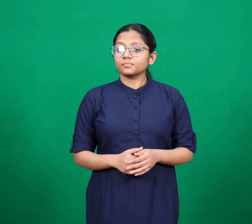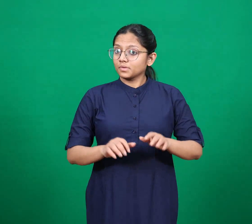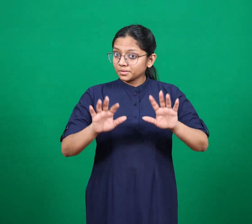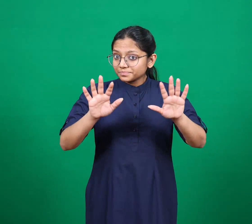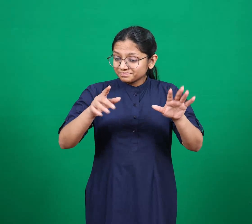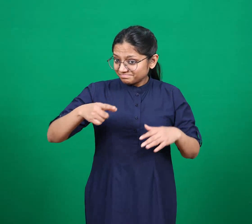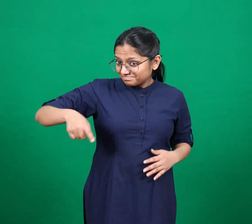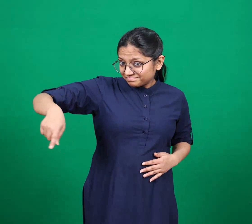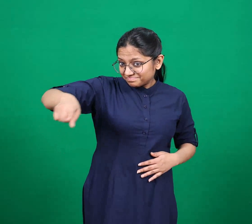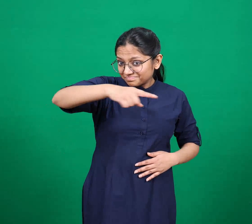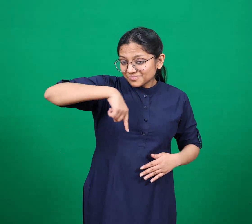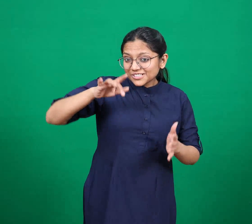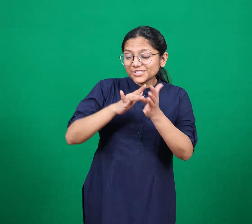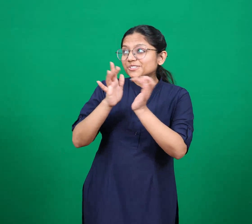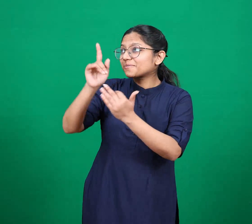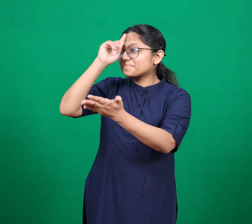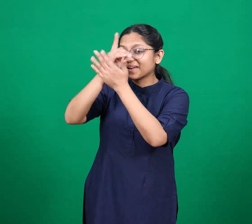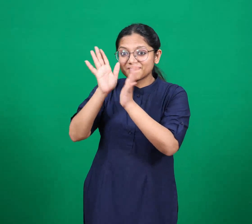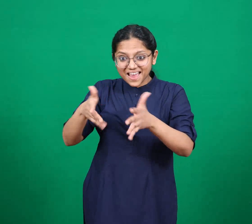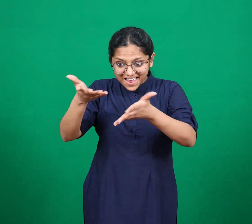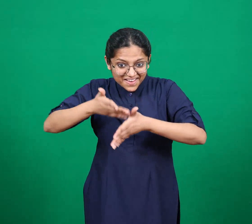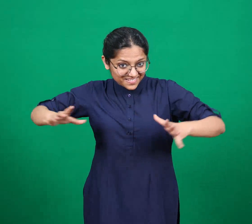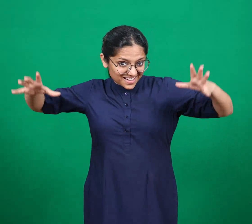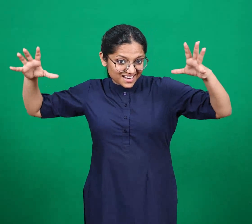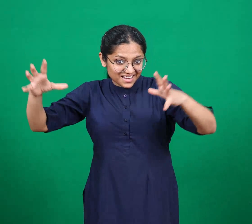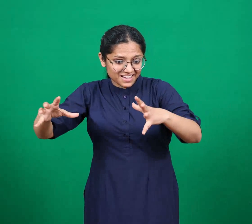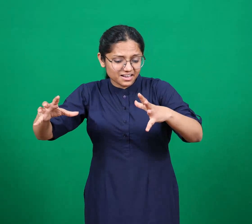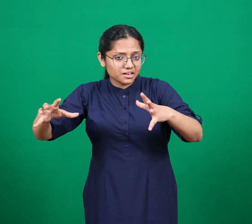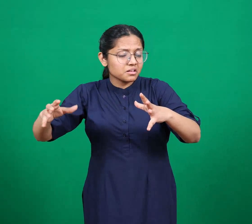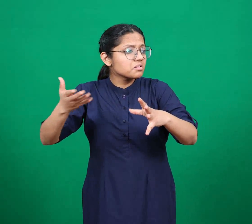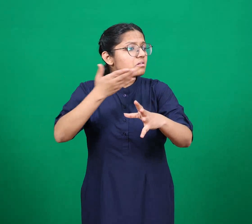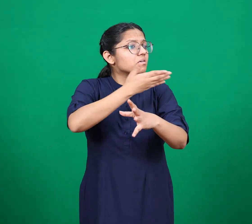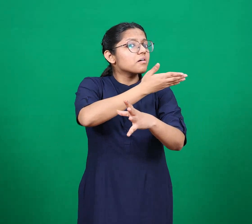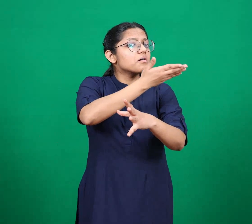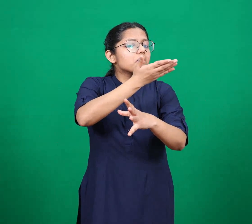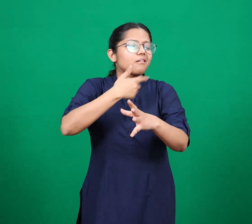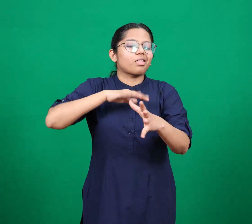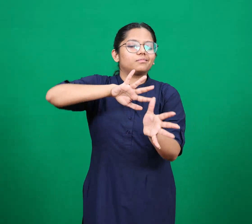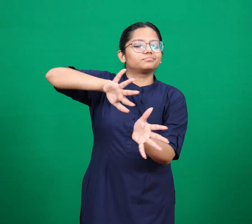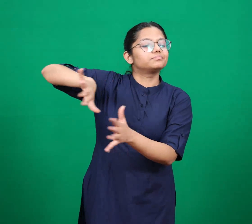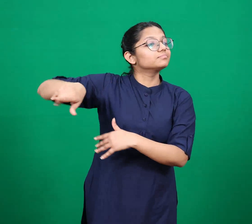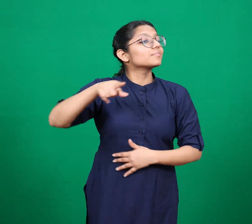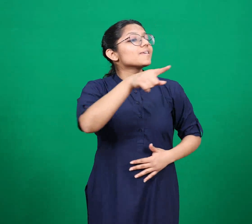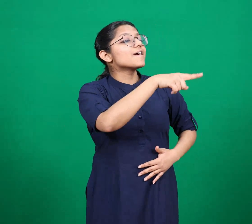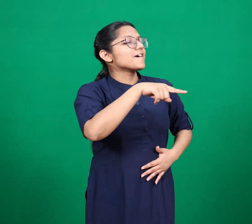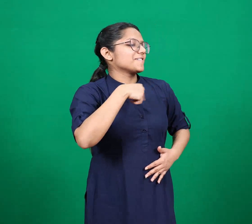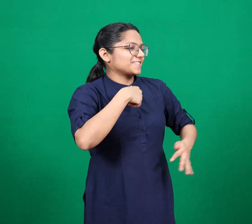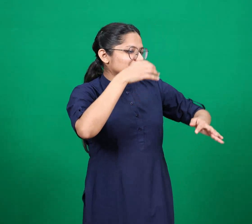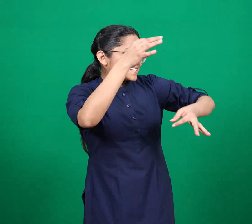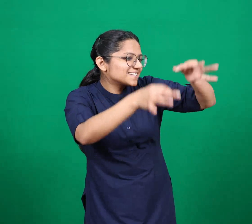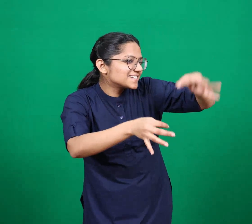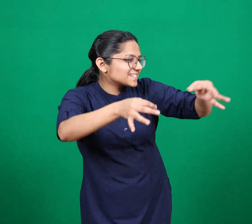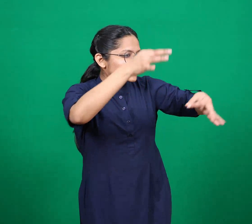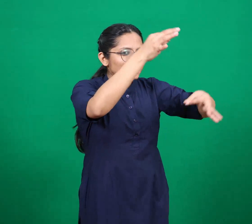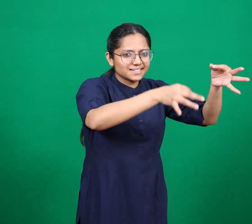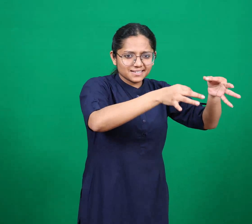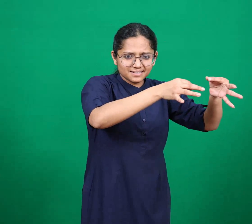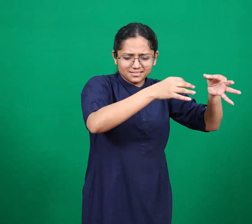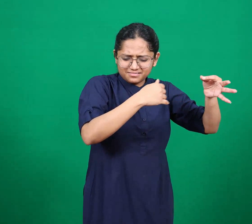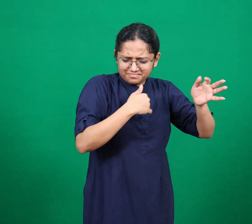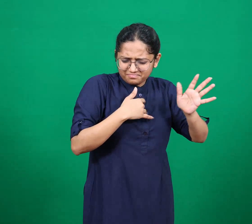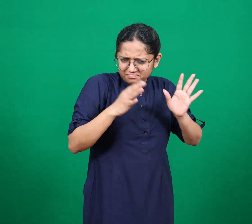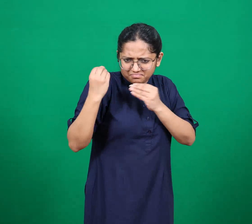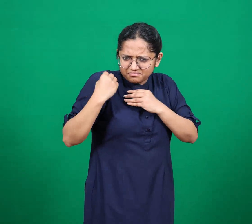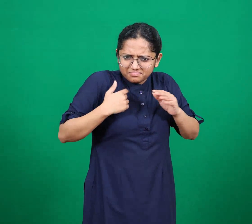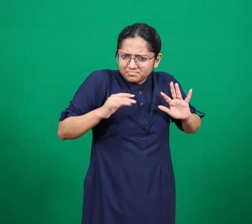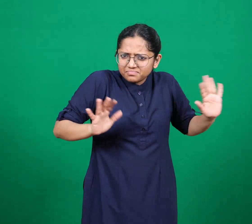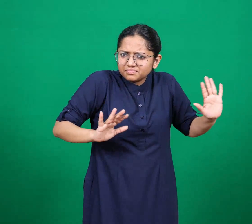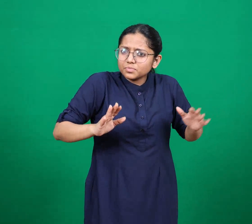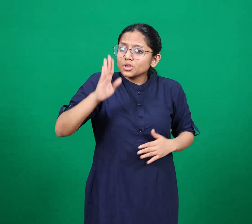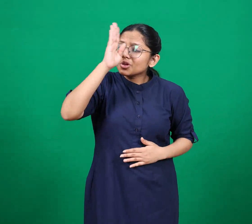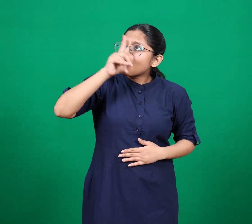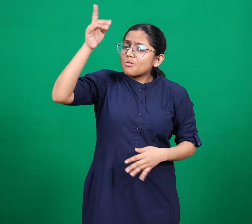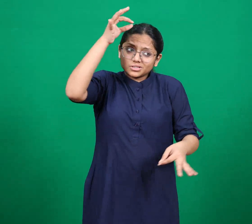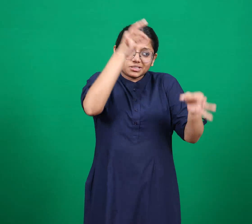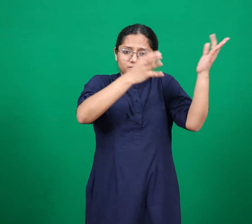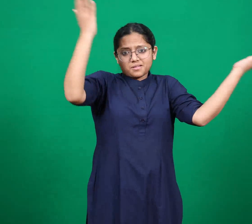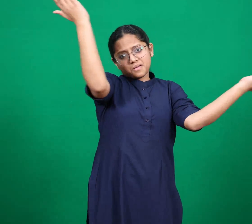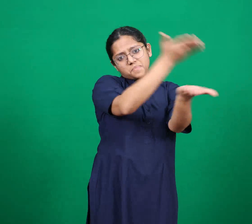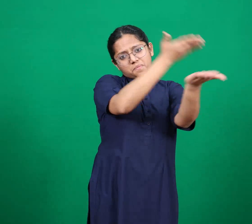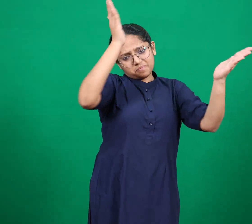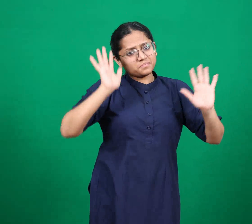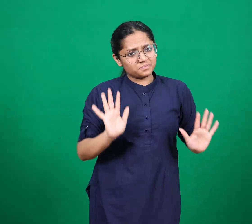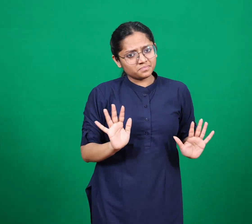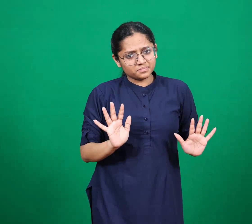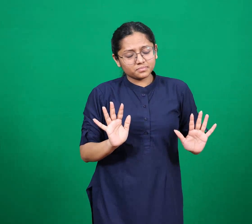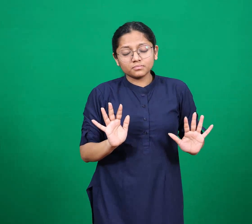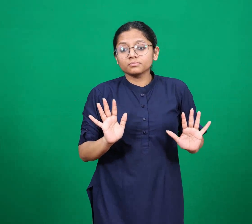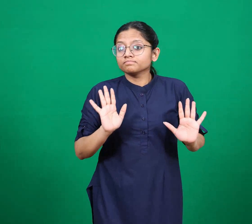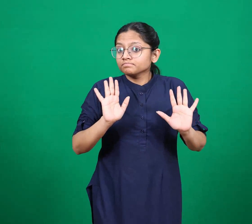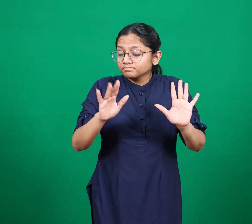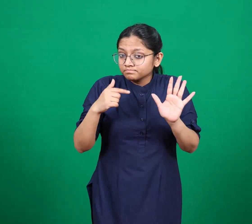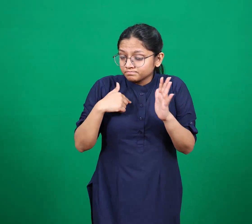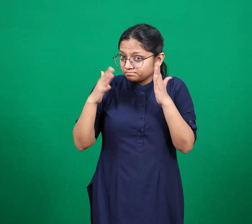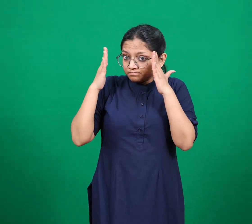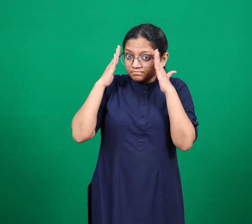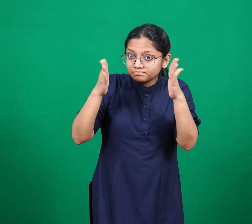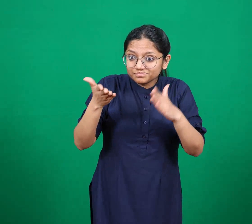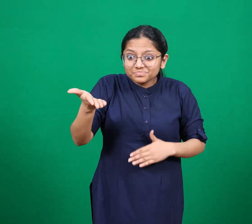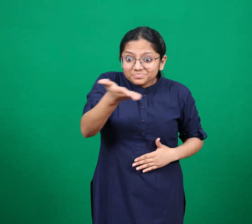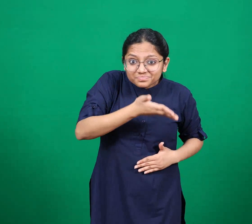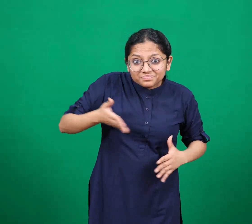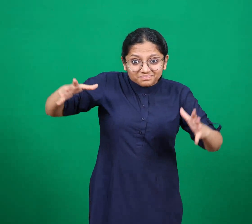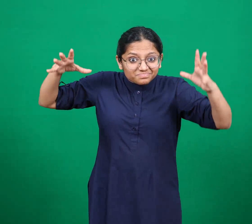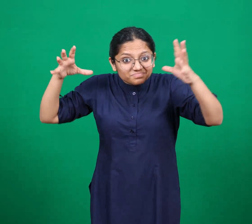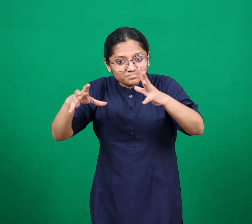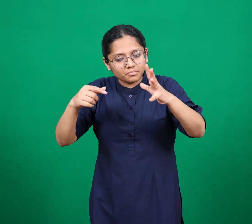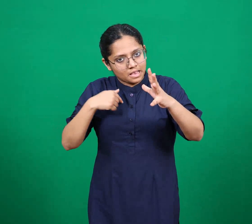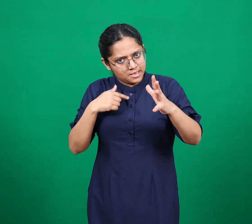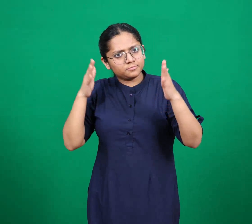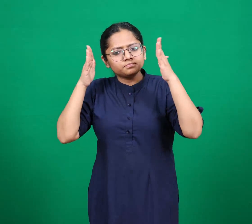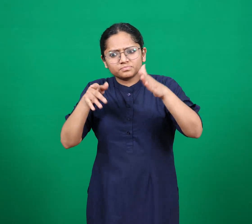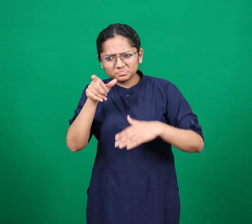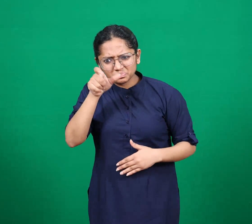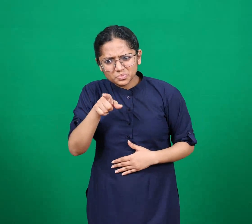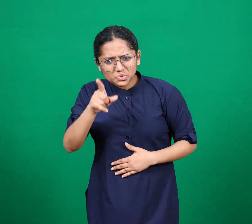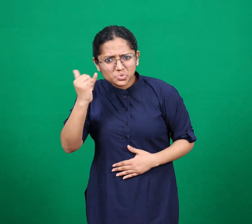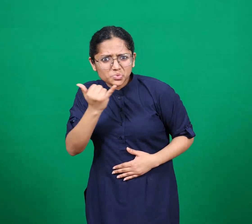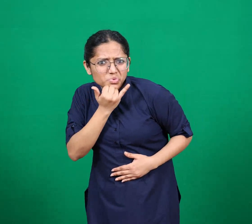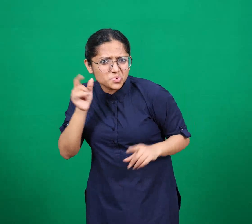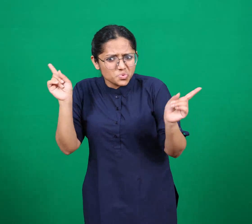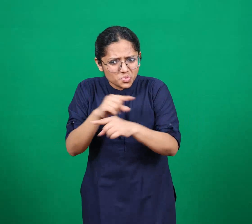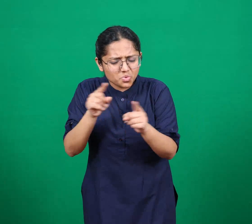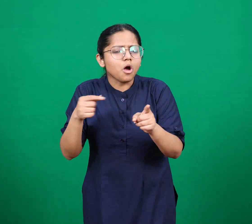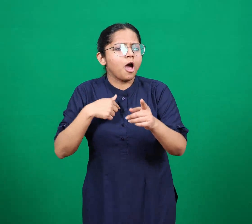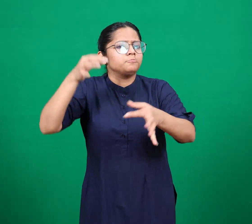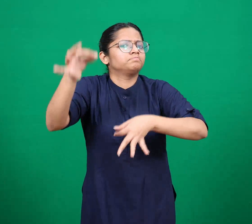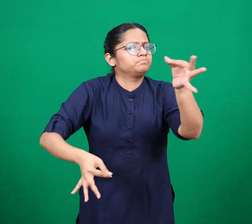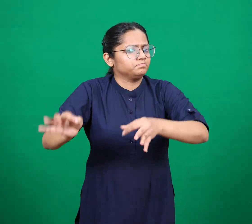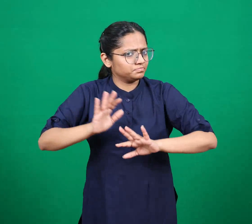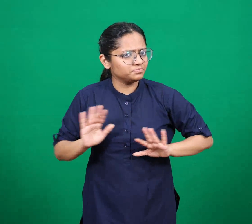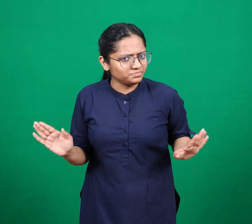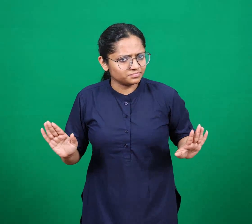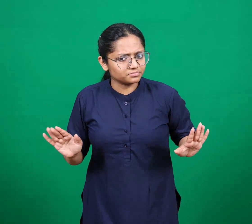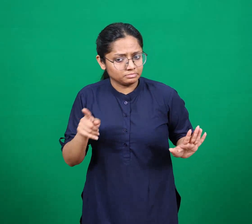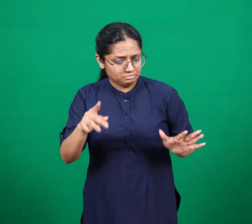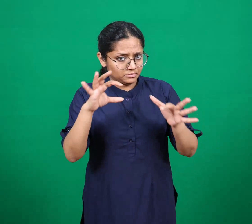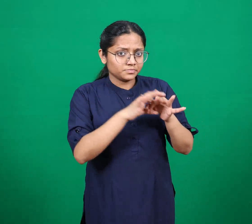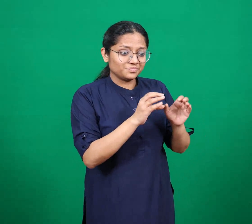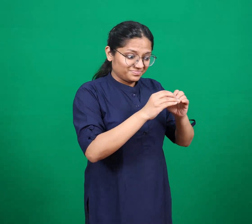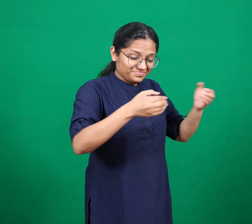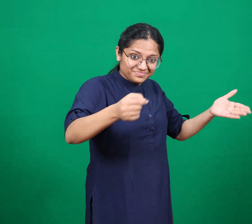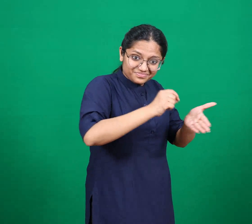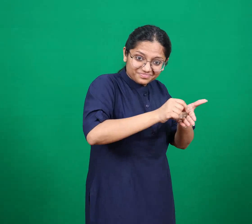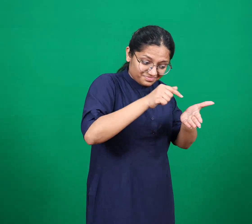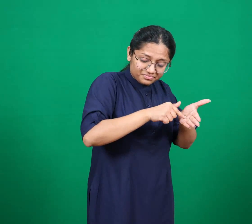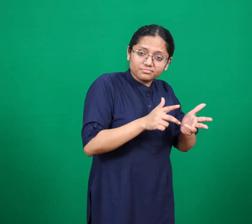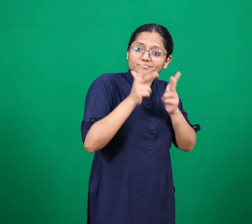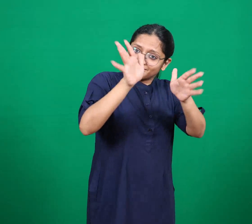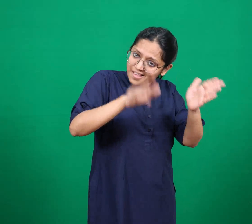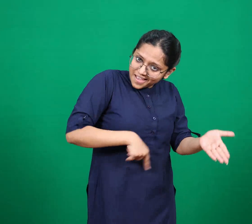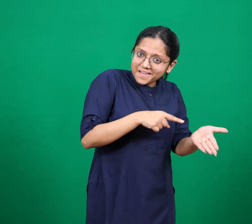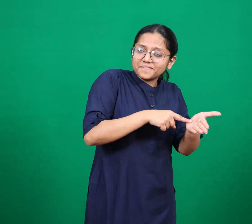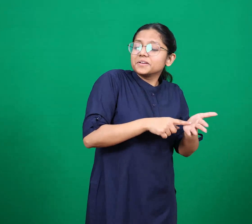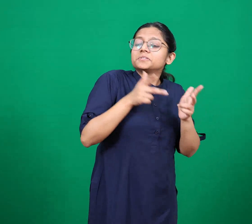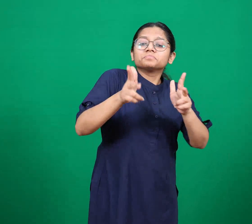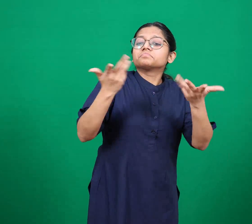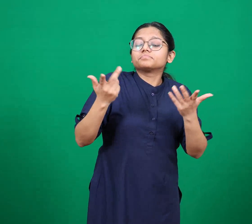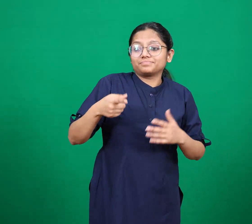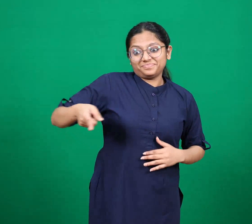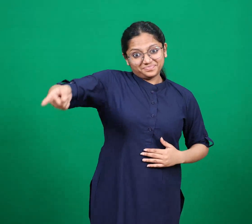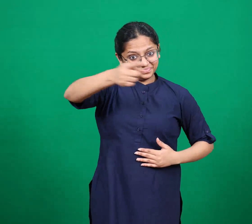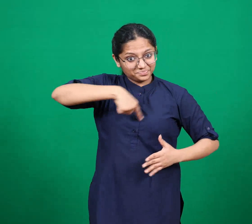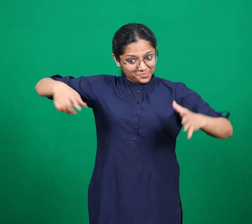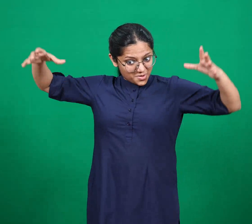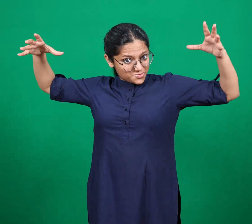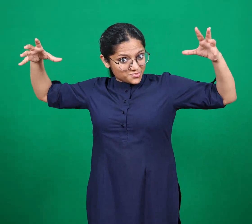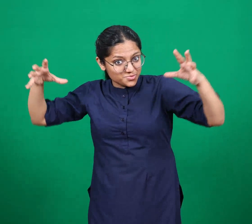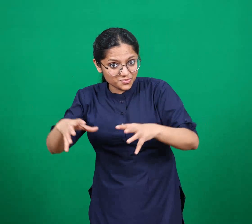What business of mine is it to judge those outside the church? Are you not to judge those inside?